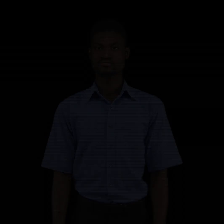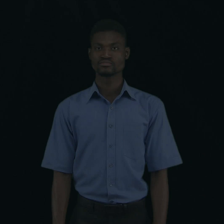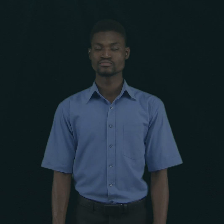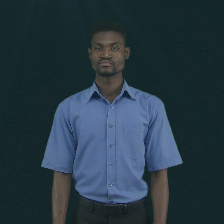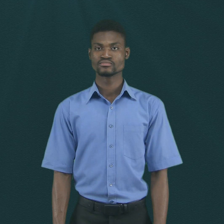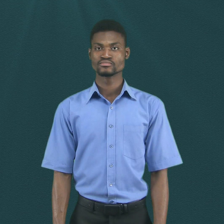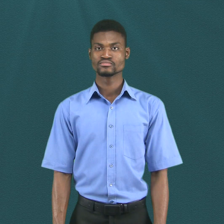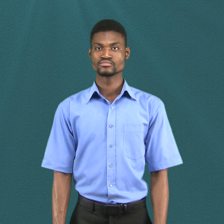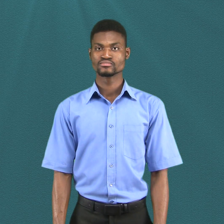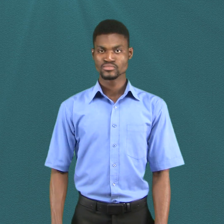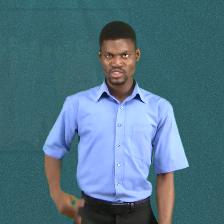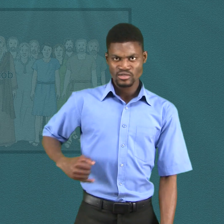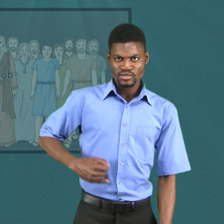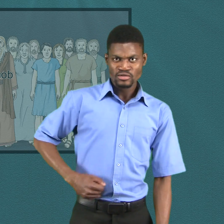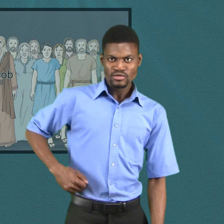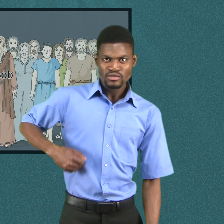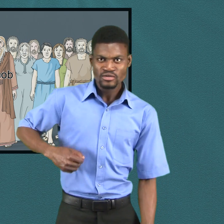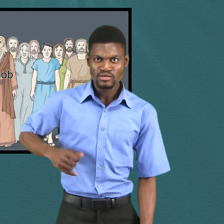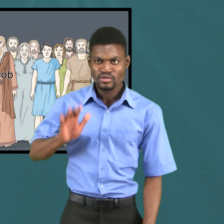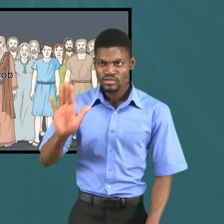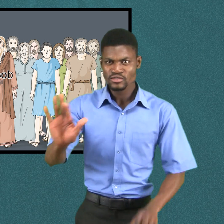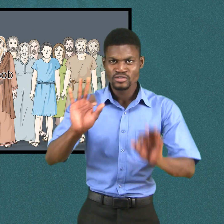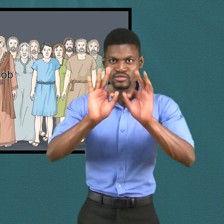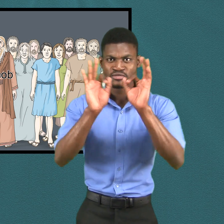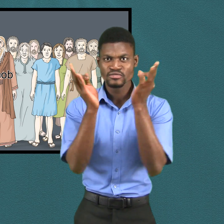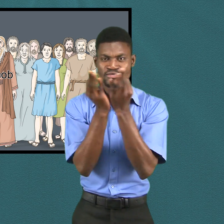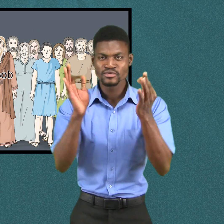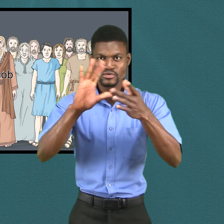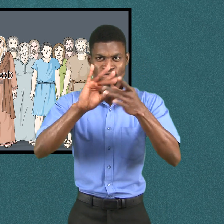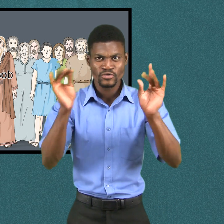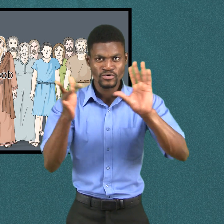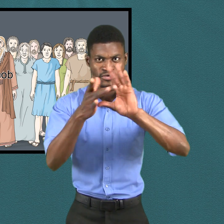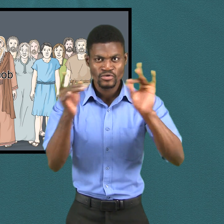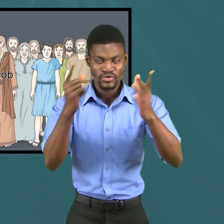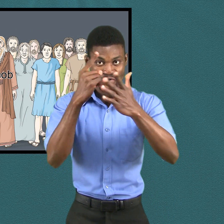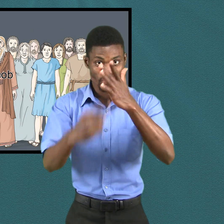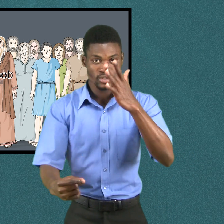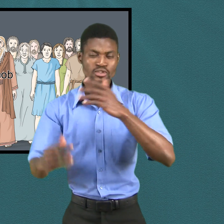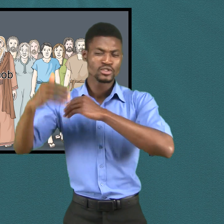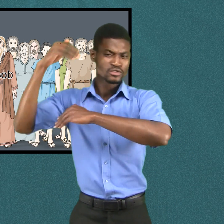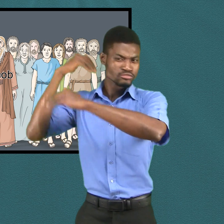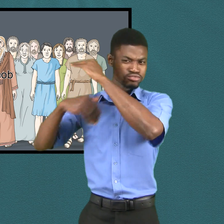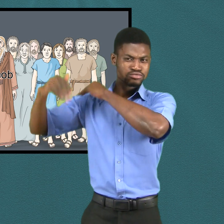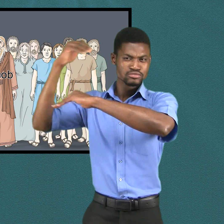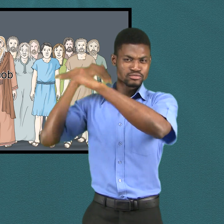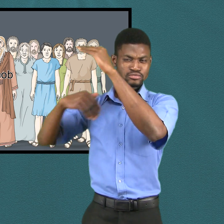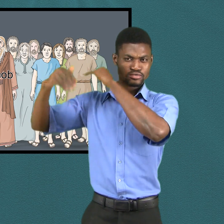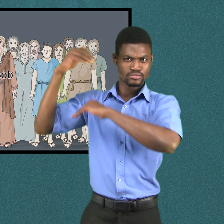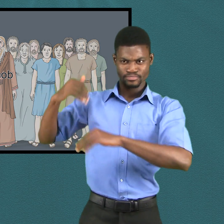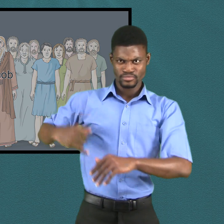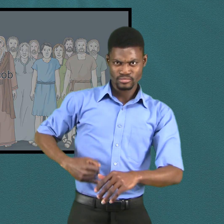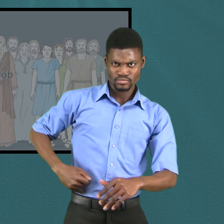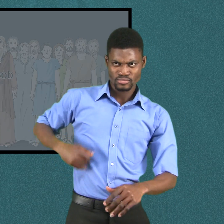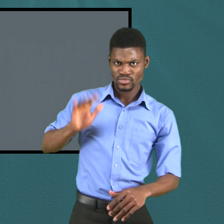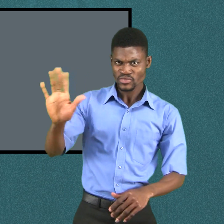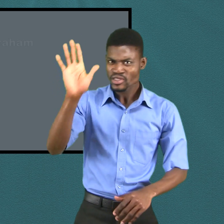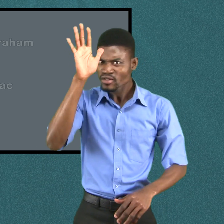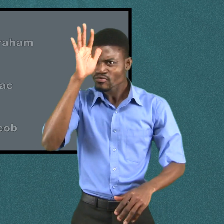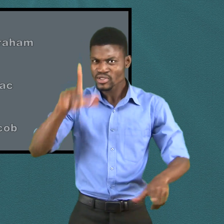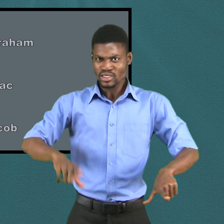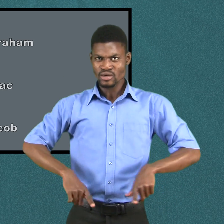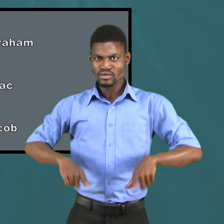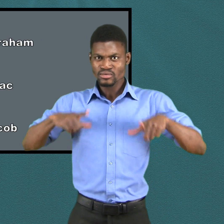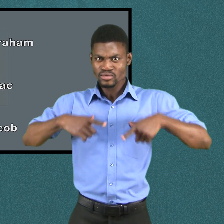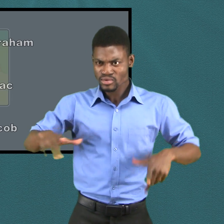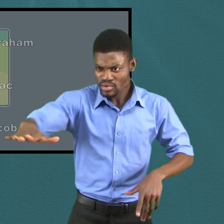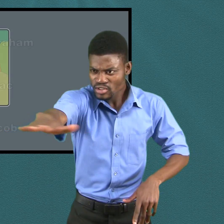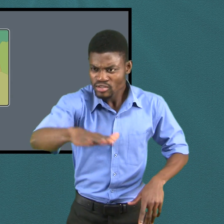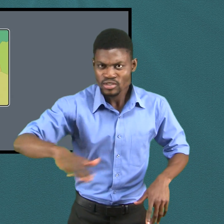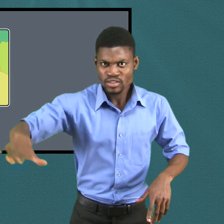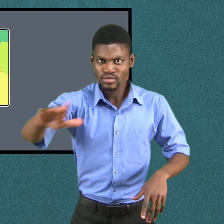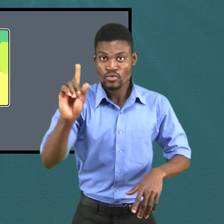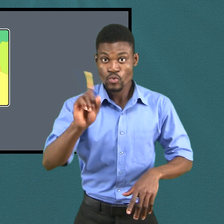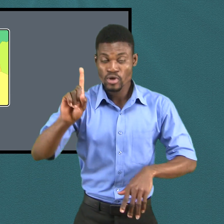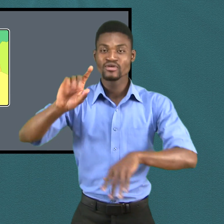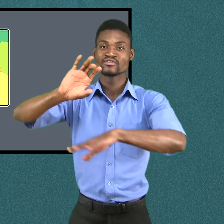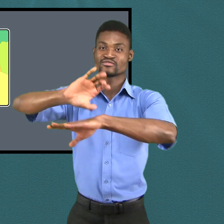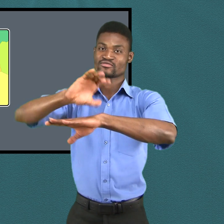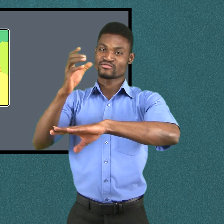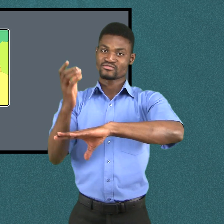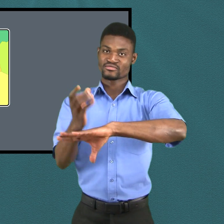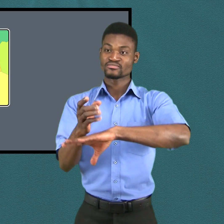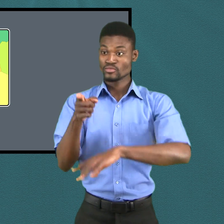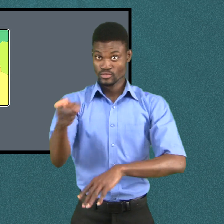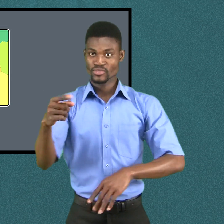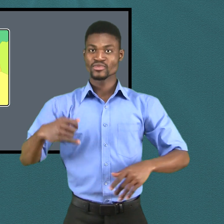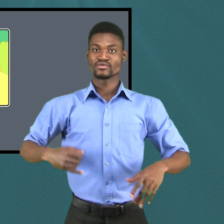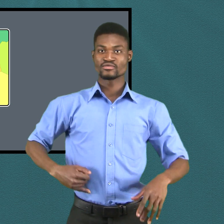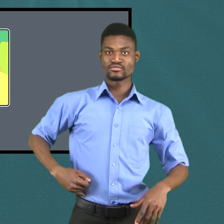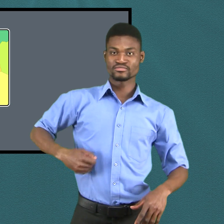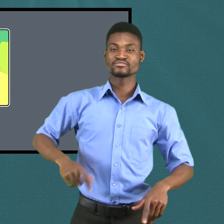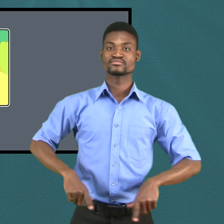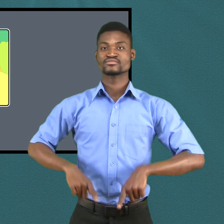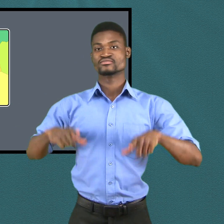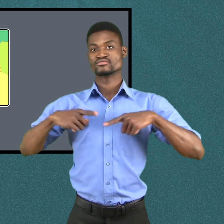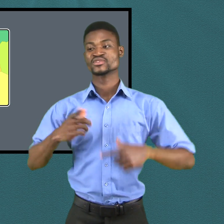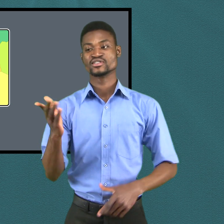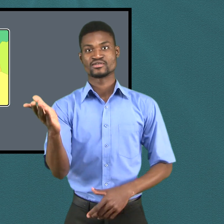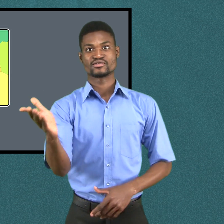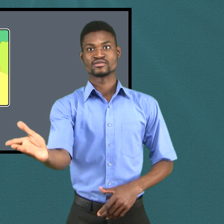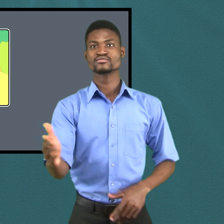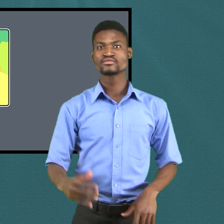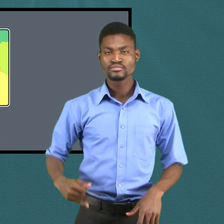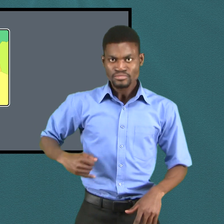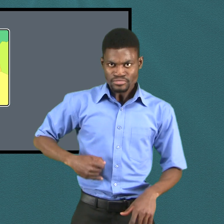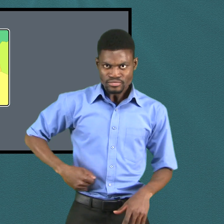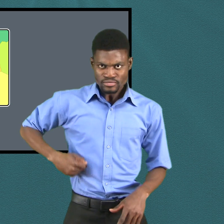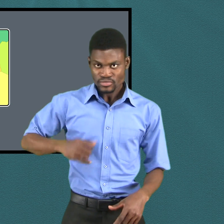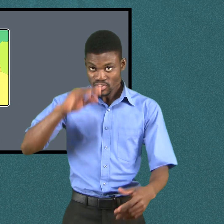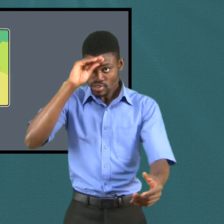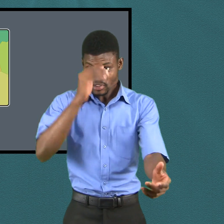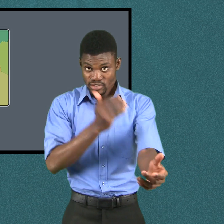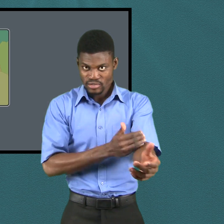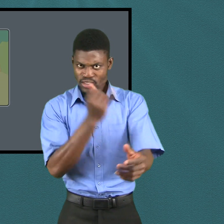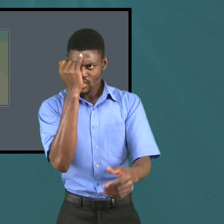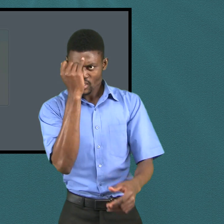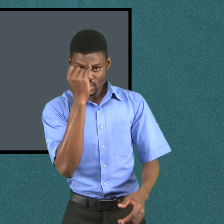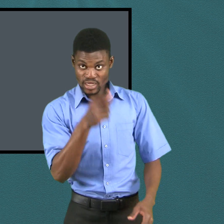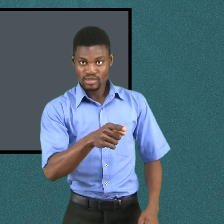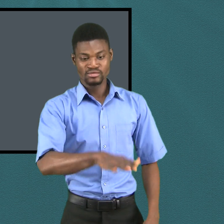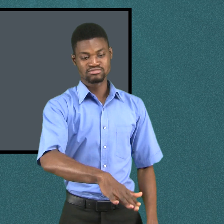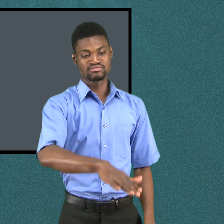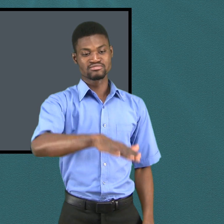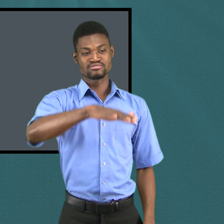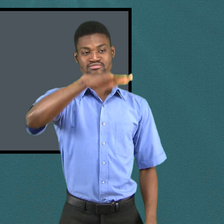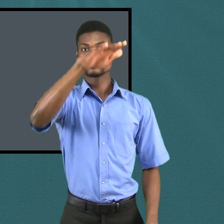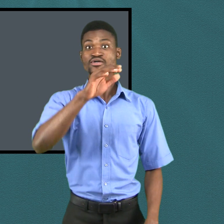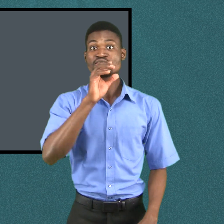Now Jacob lived in the land where his father had resided, the land of Canaan. This is the account of Jacob.